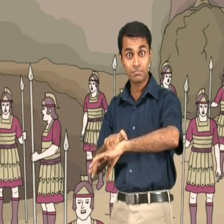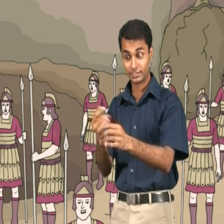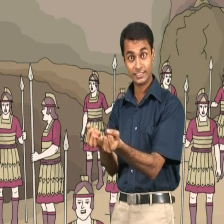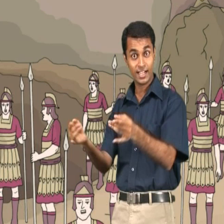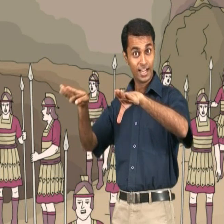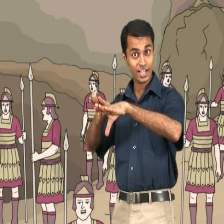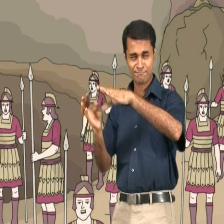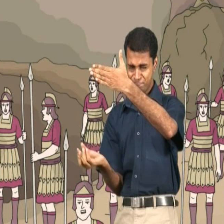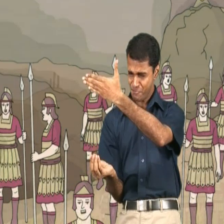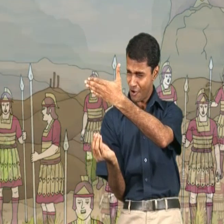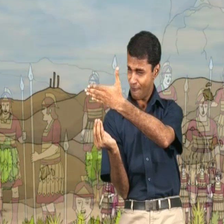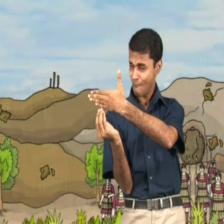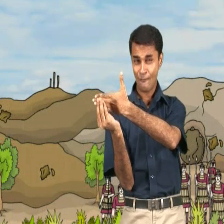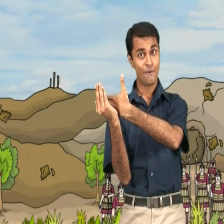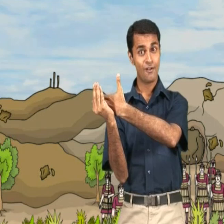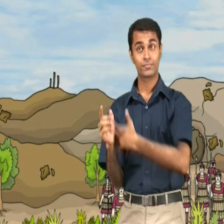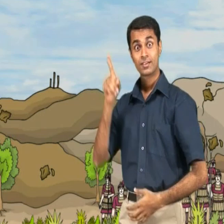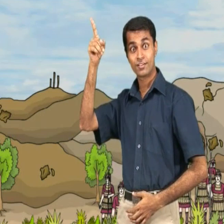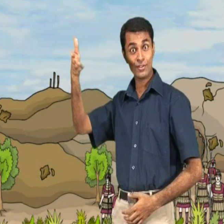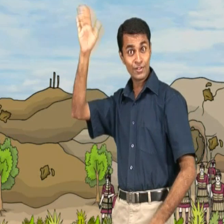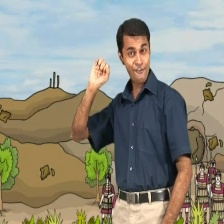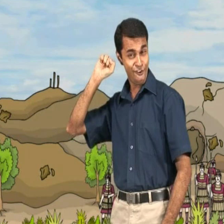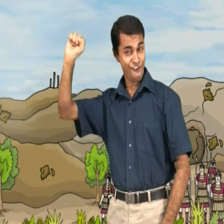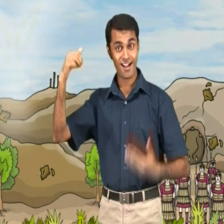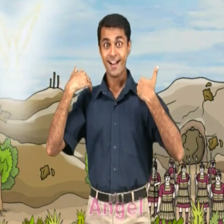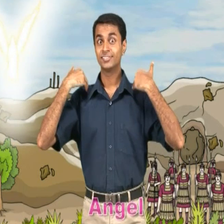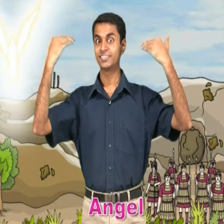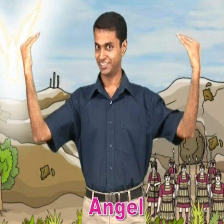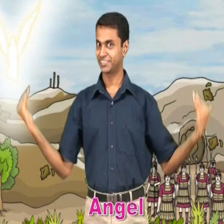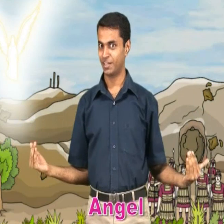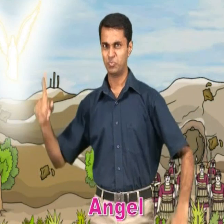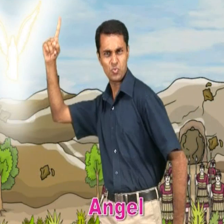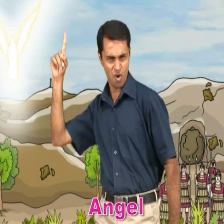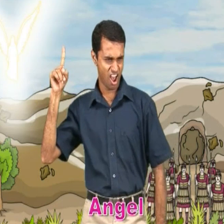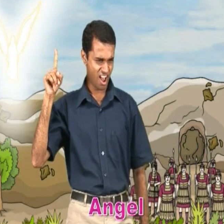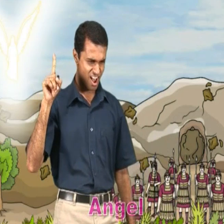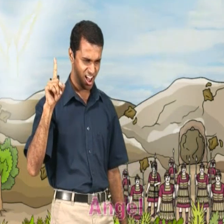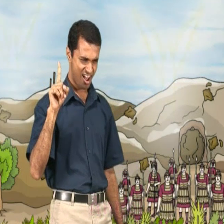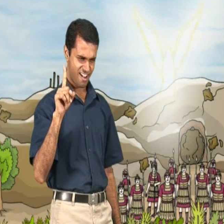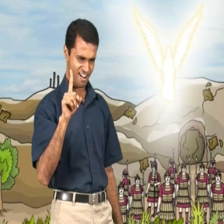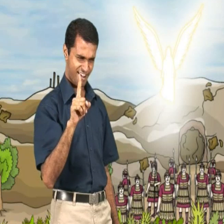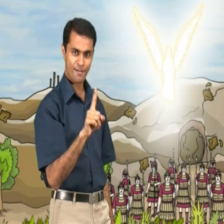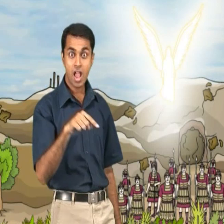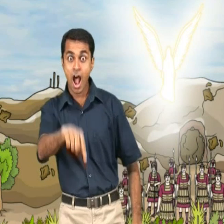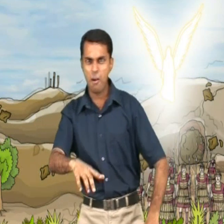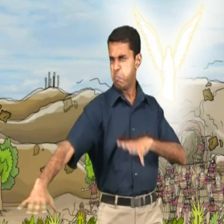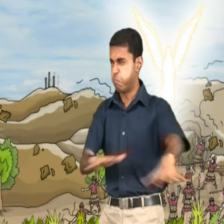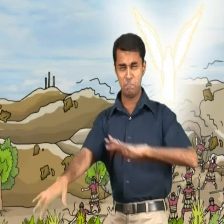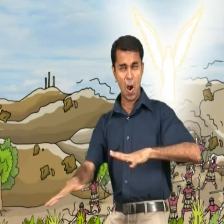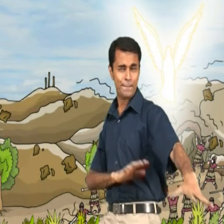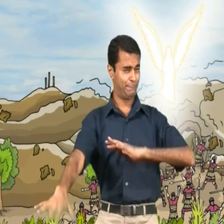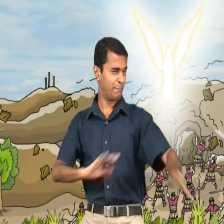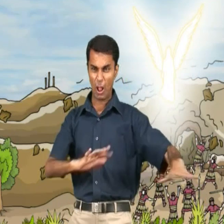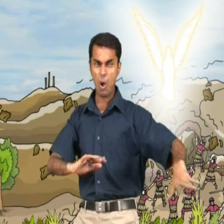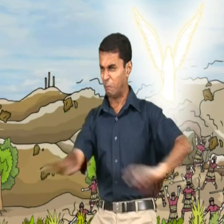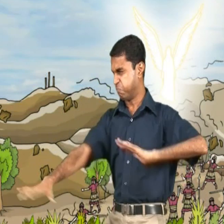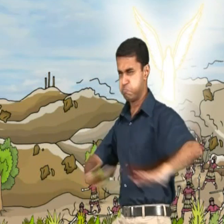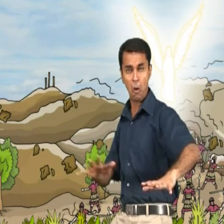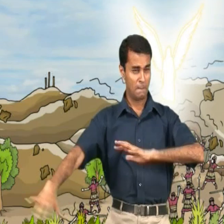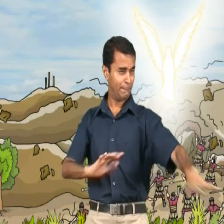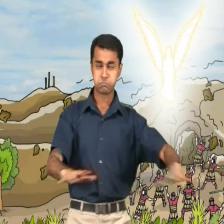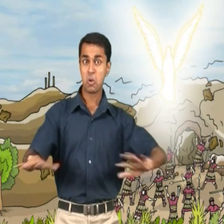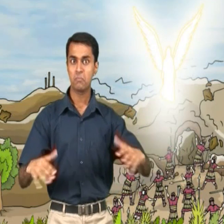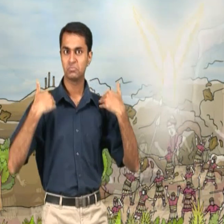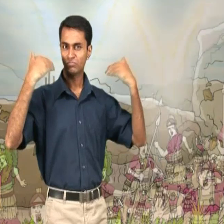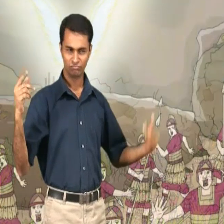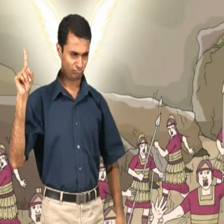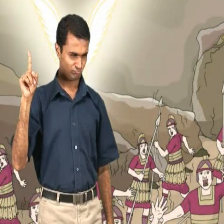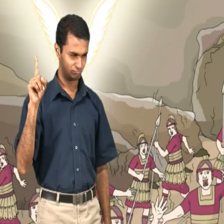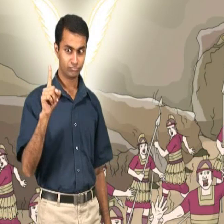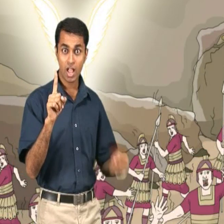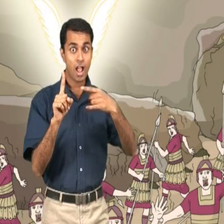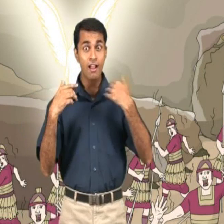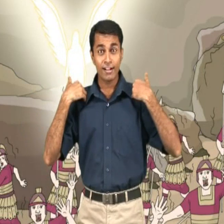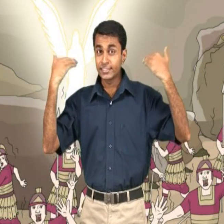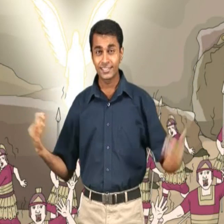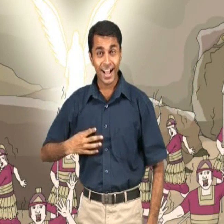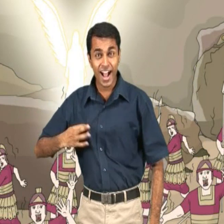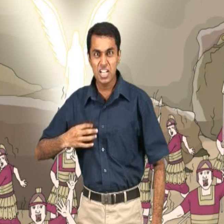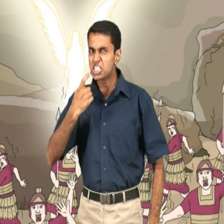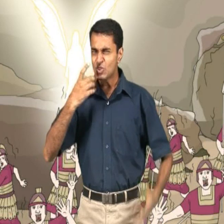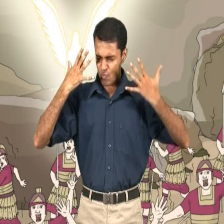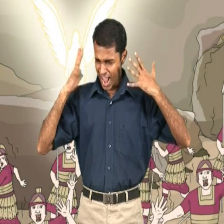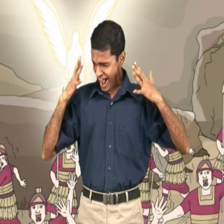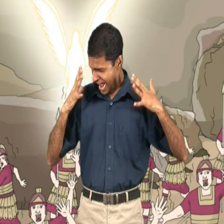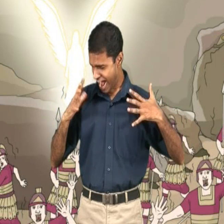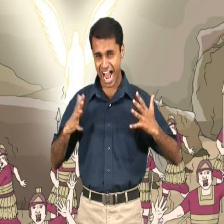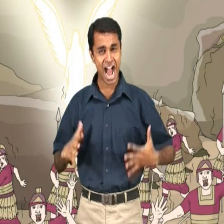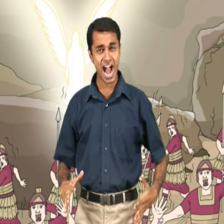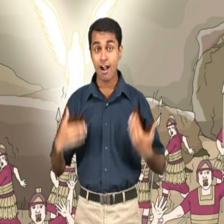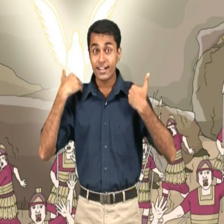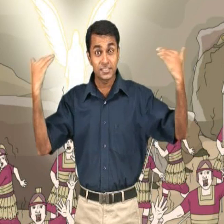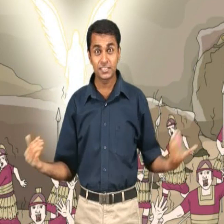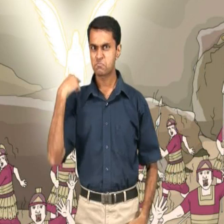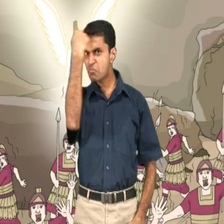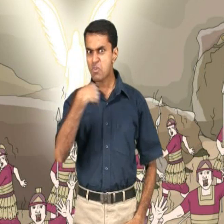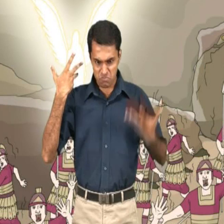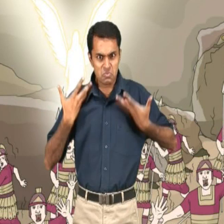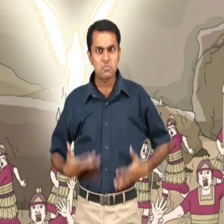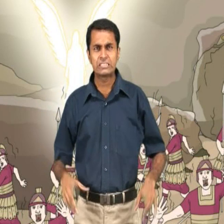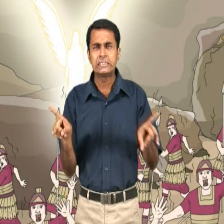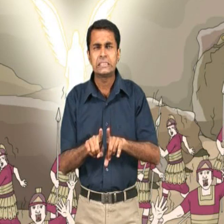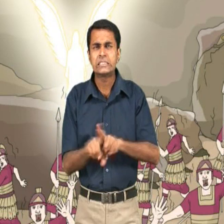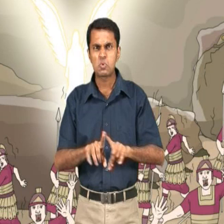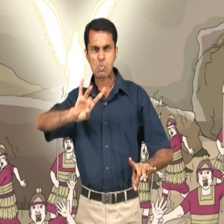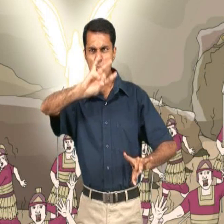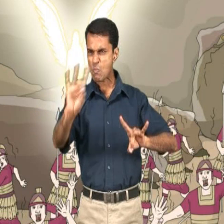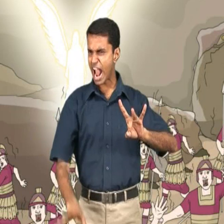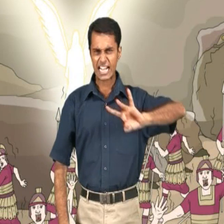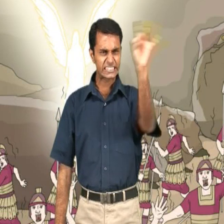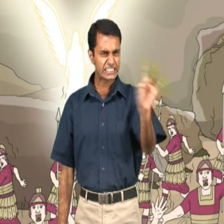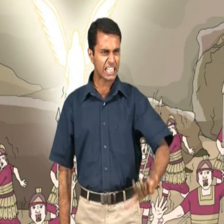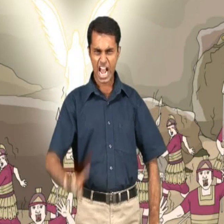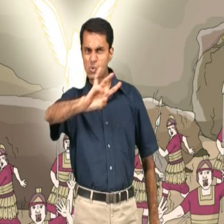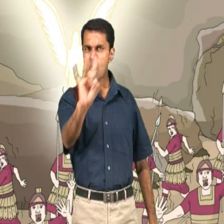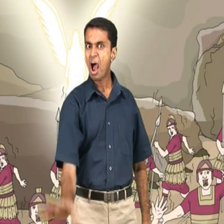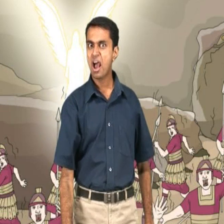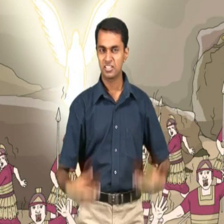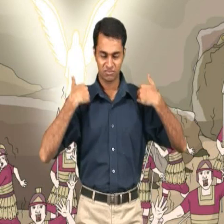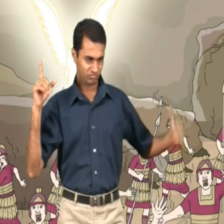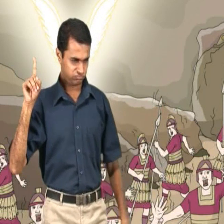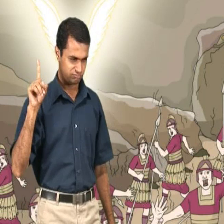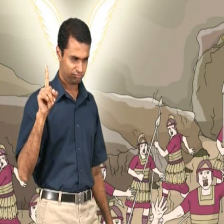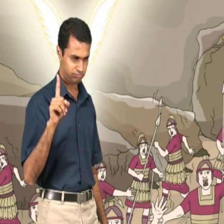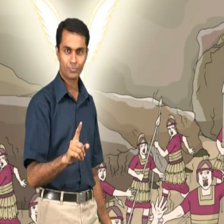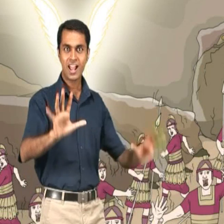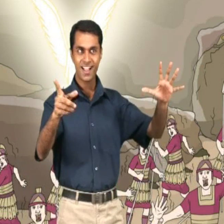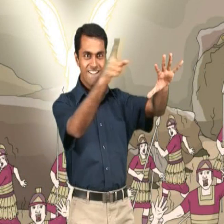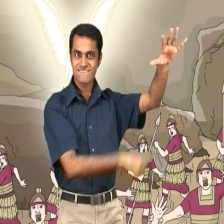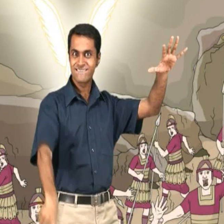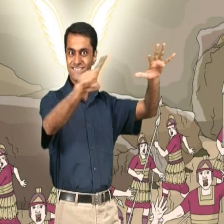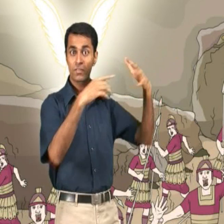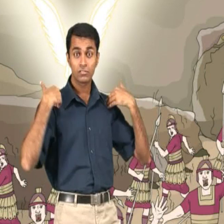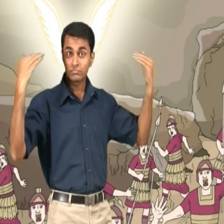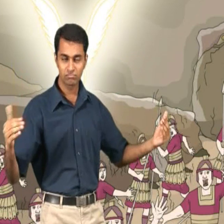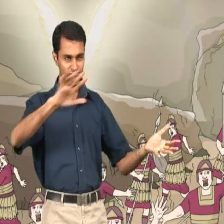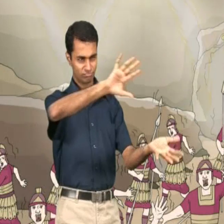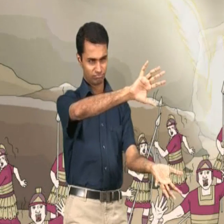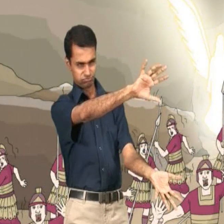Suddenly there was a great earthquake, for an angel of the Lord descended from heaven, rolled away the stone, and sat on it.